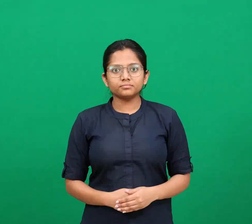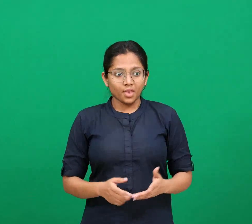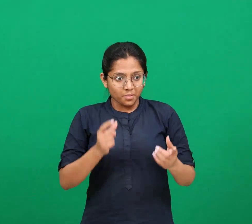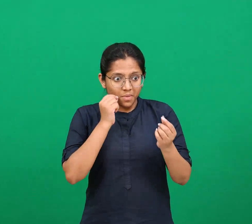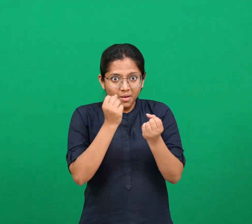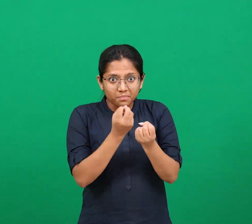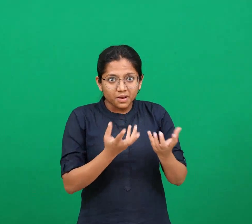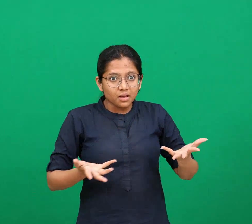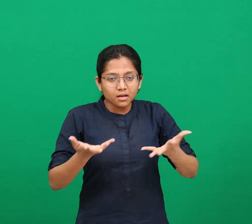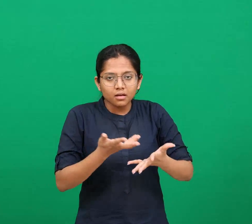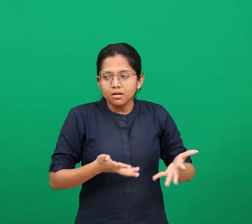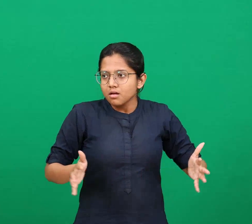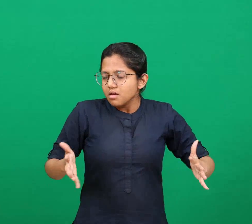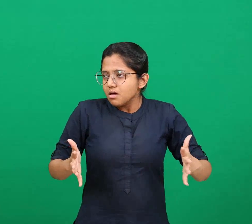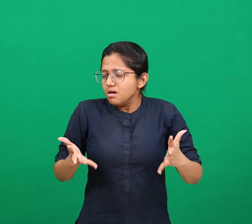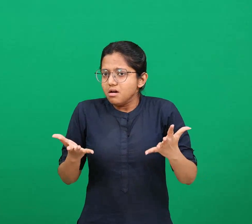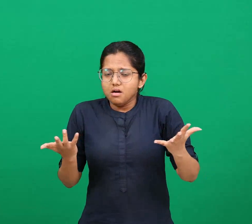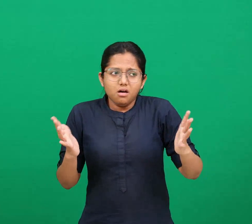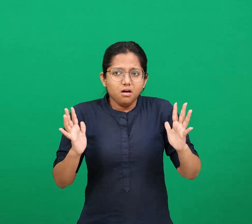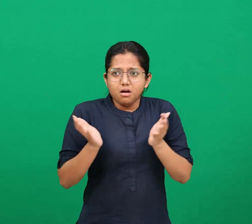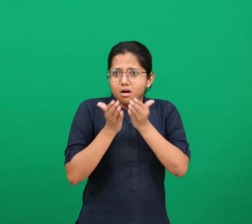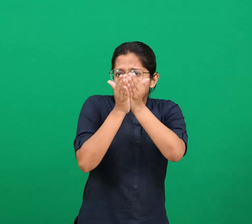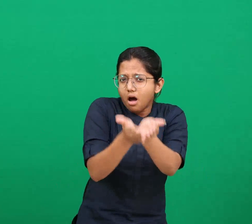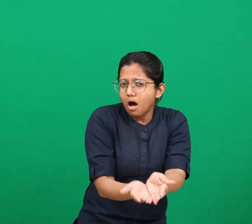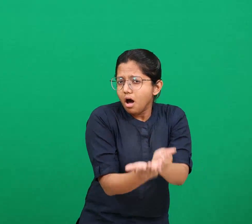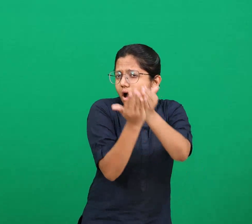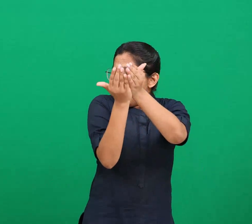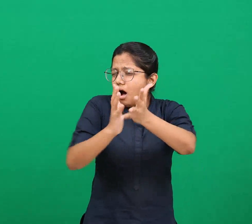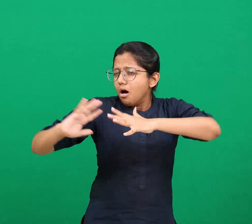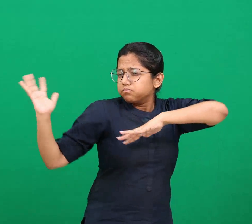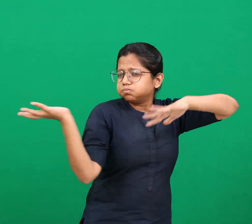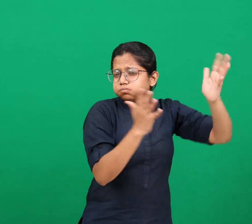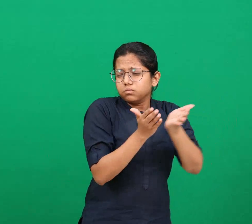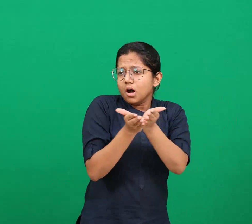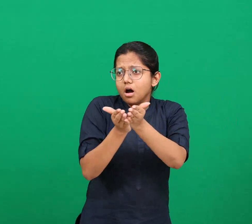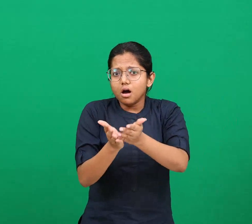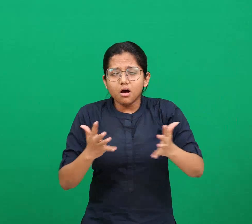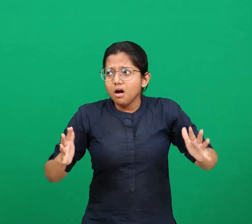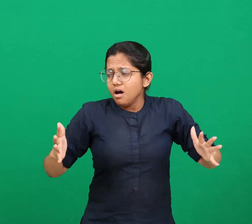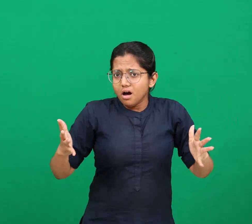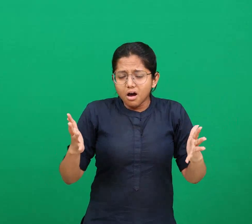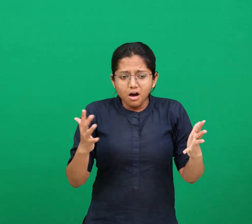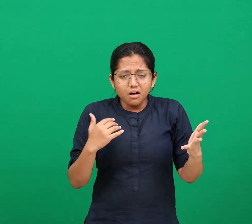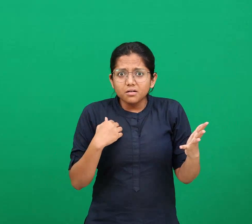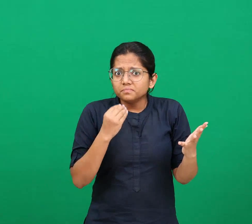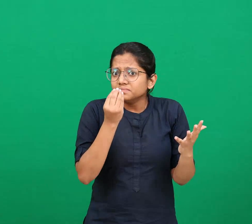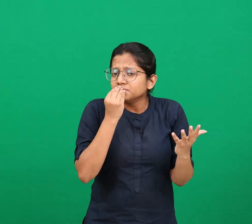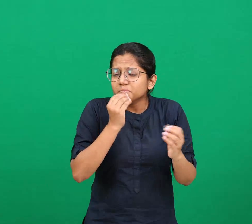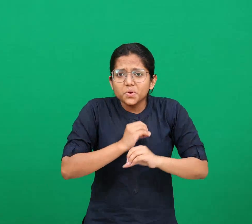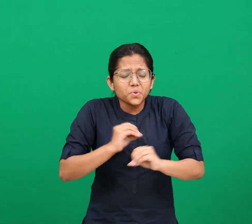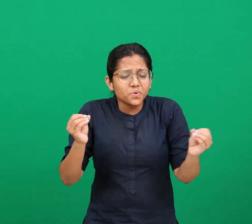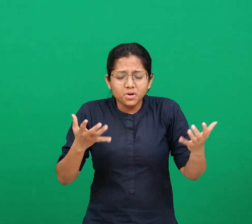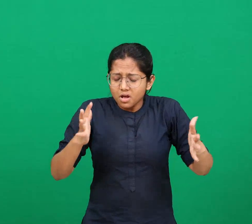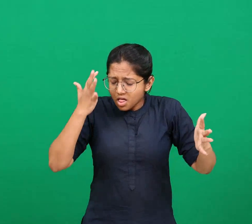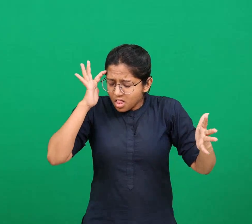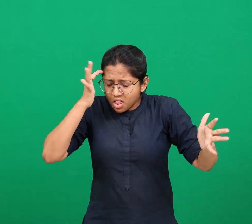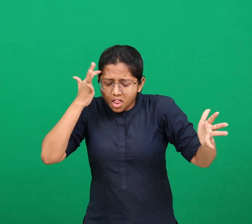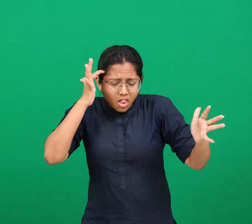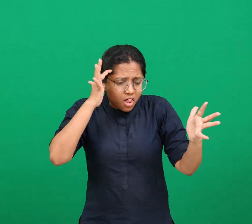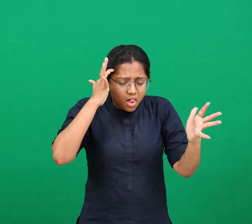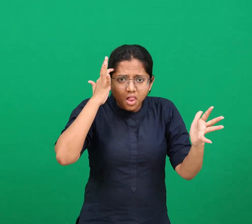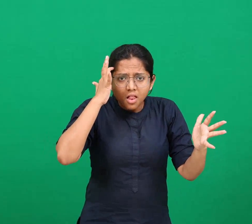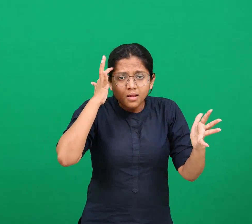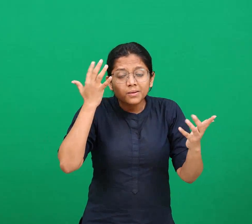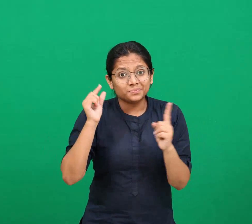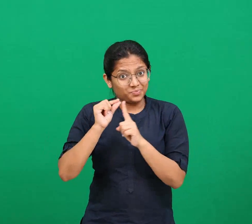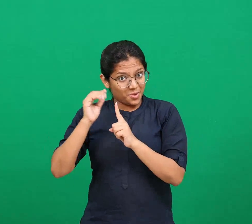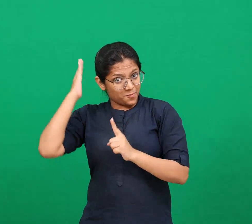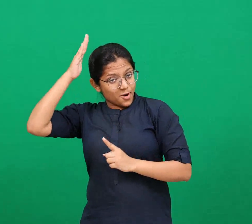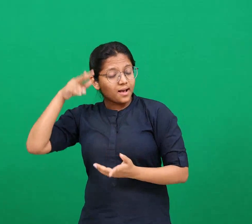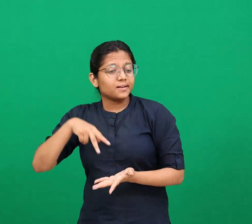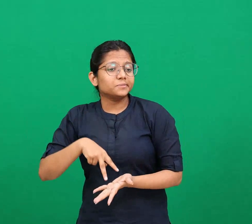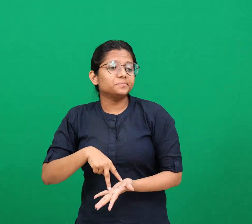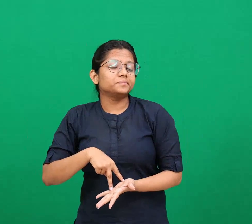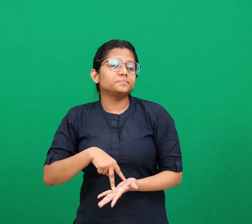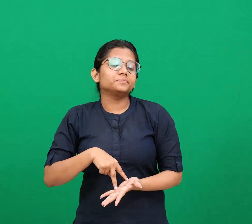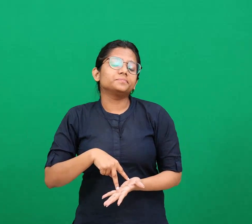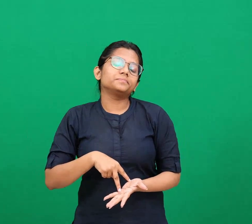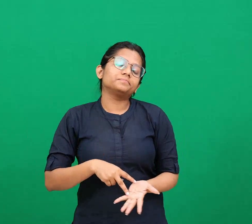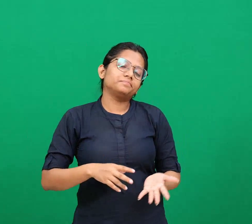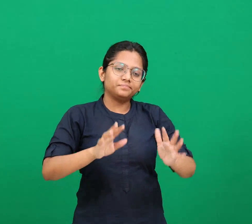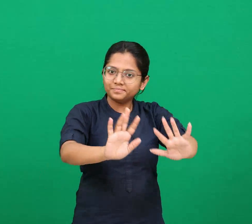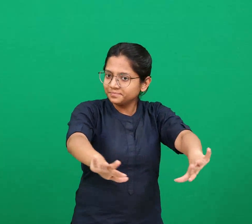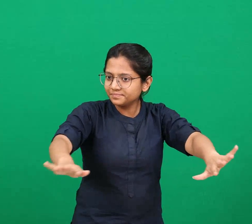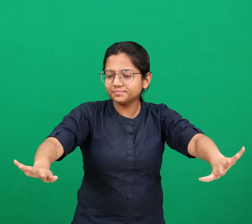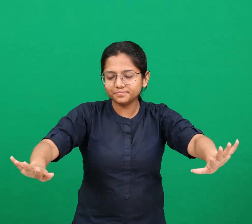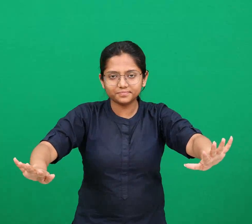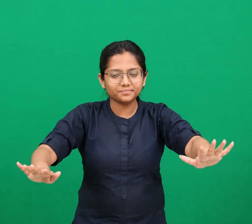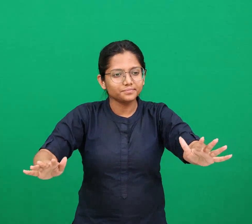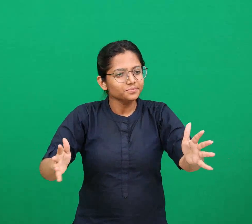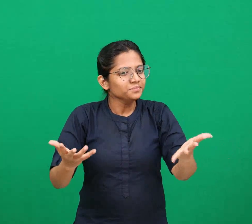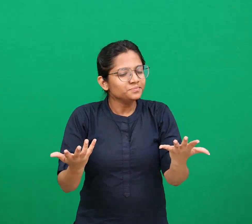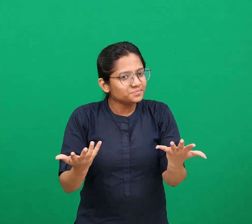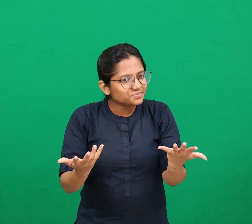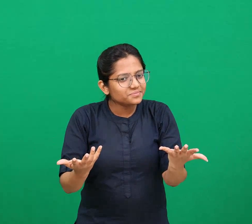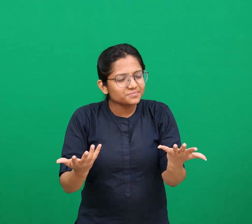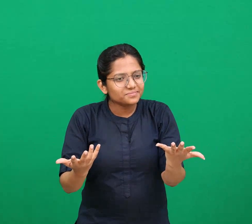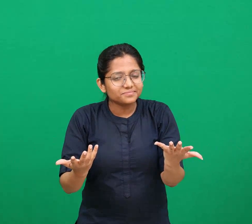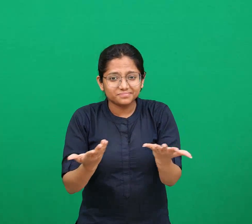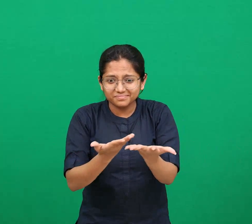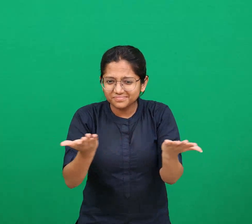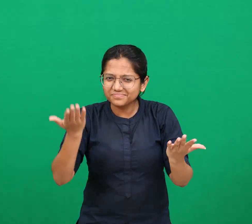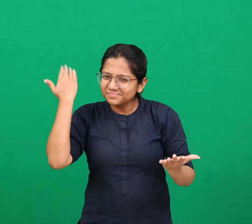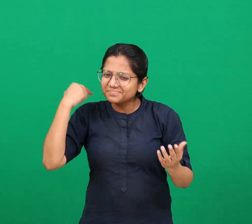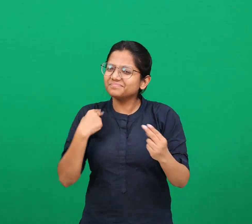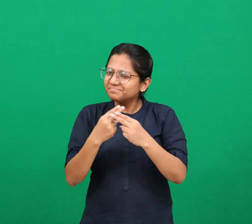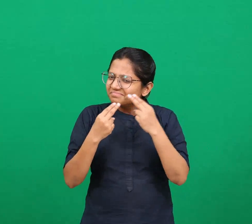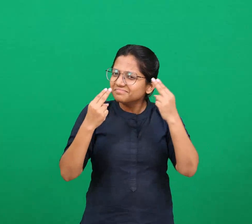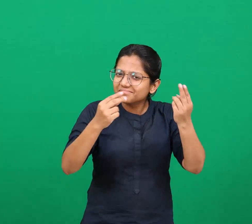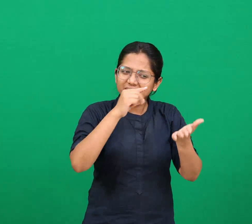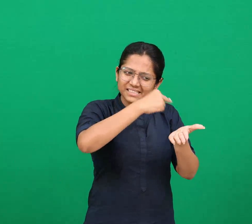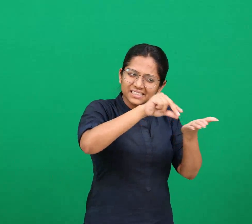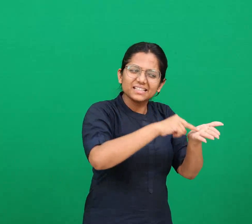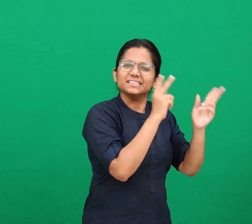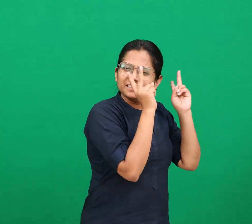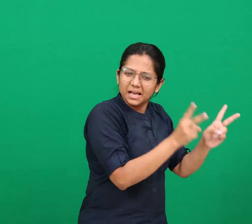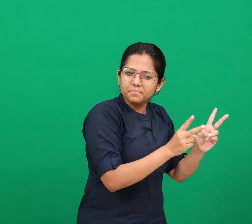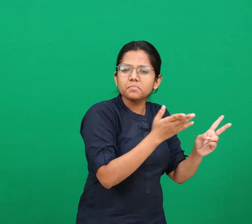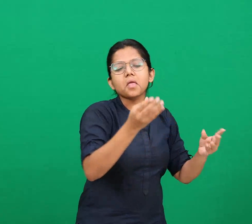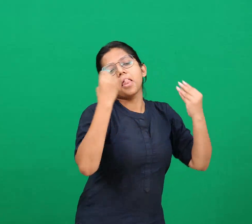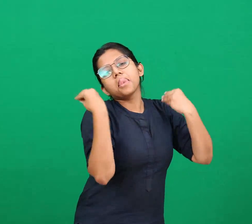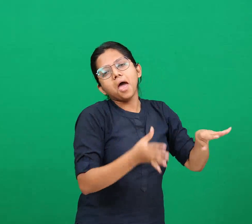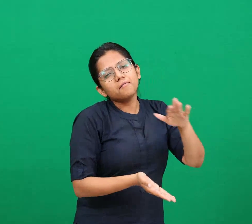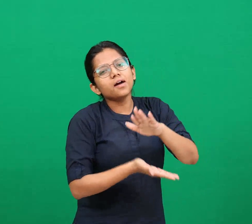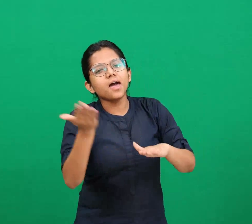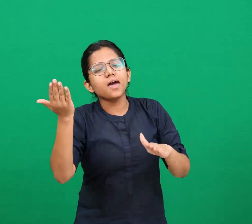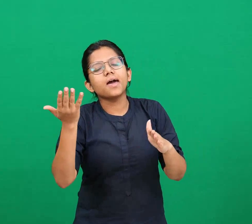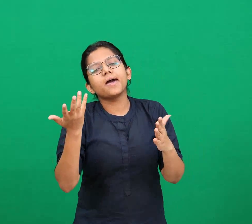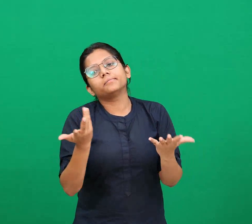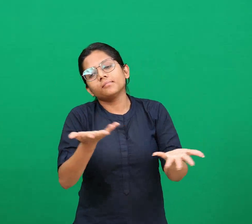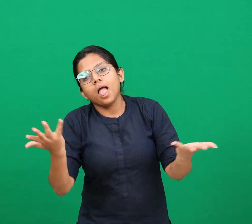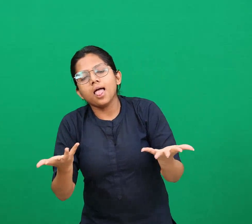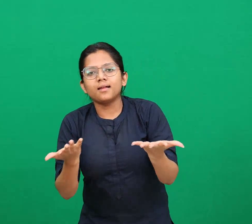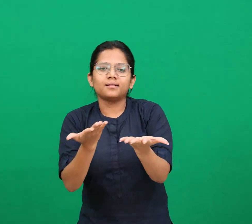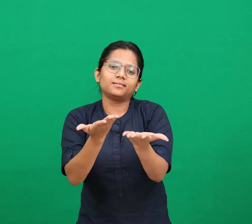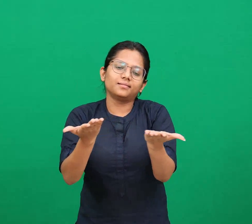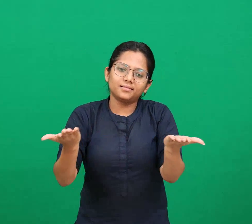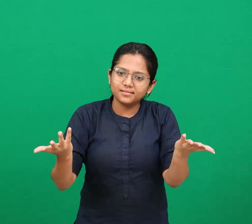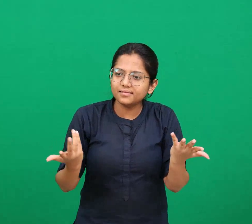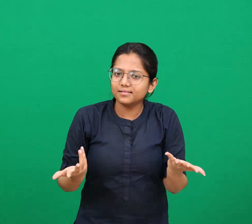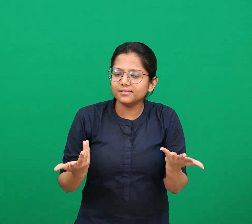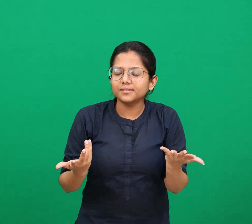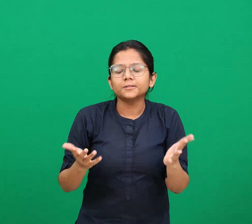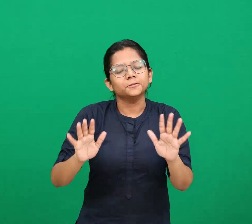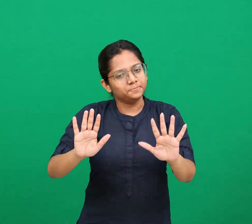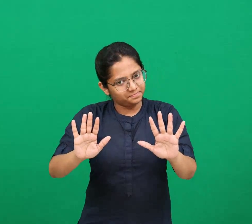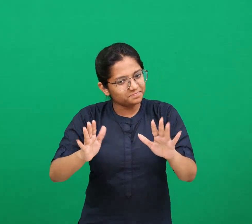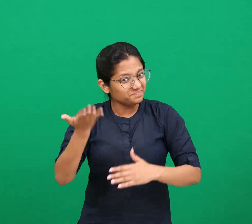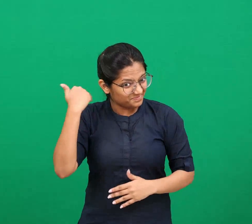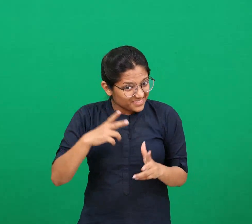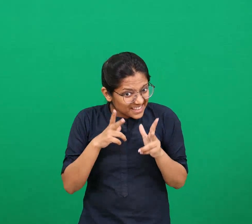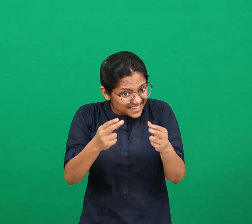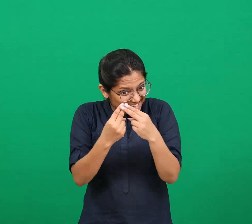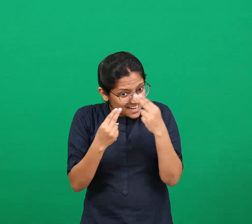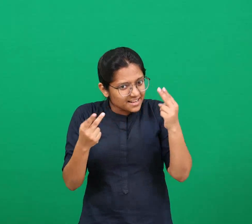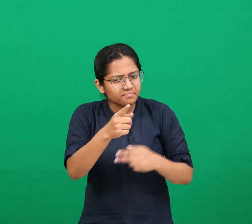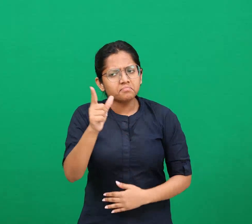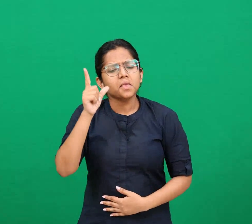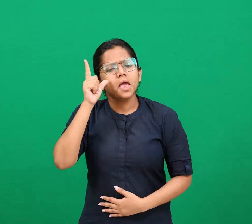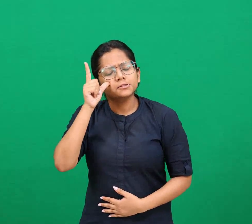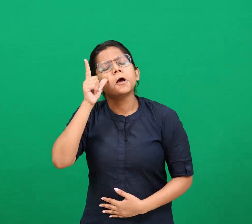After the men had gone a long time without food, Paul stood up among them and said, "Men, you should have followed my advice not to sail from Crete.